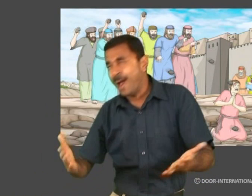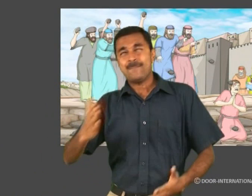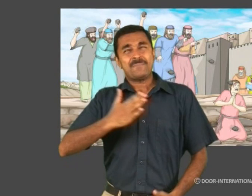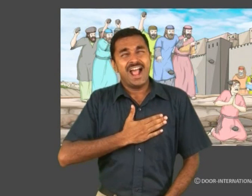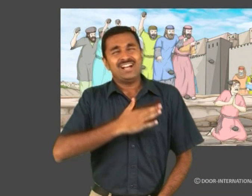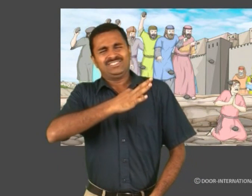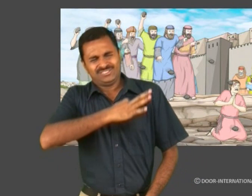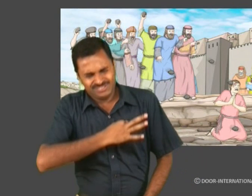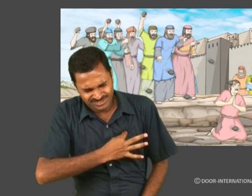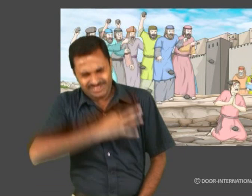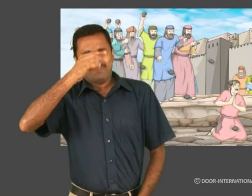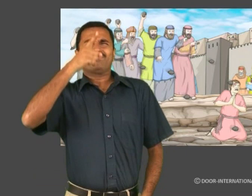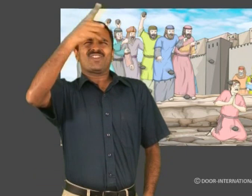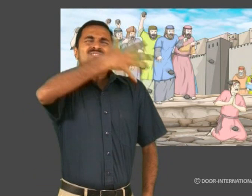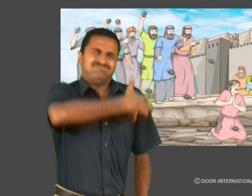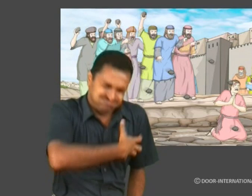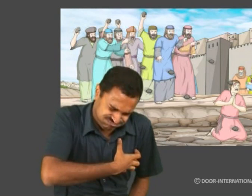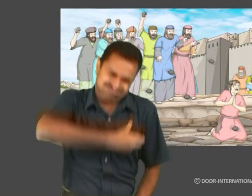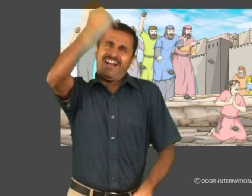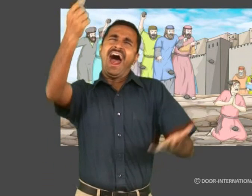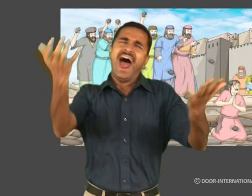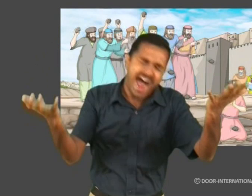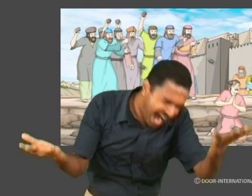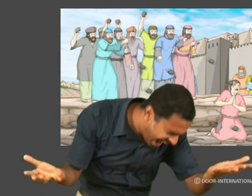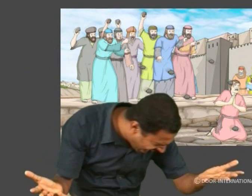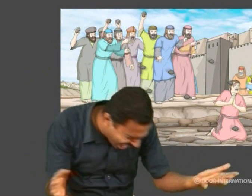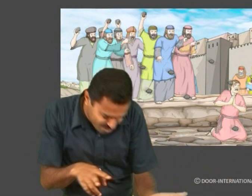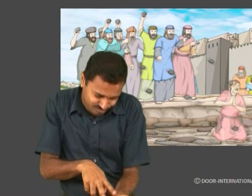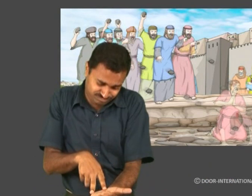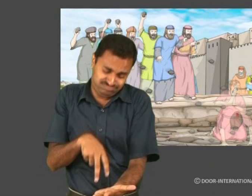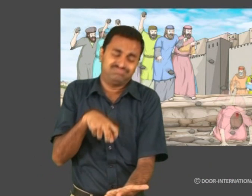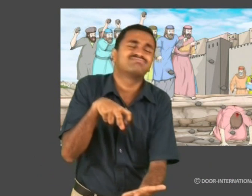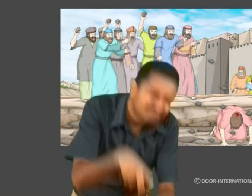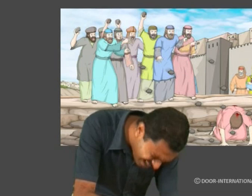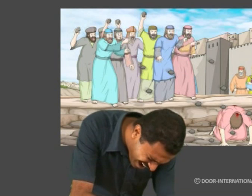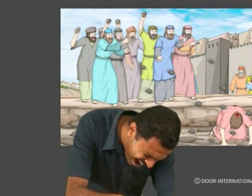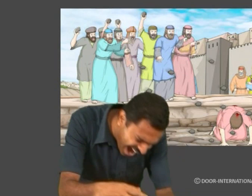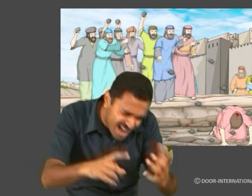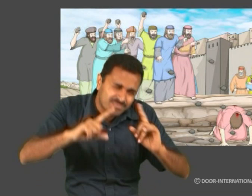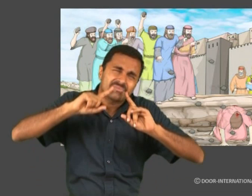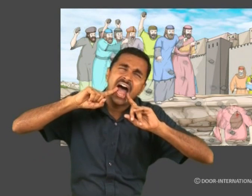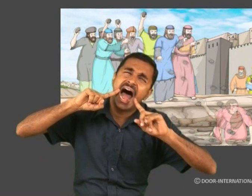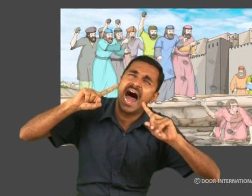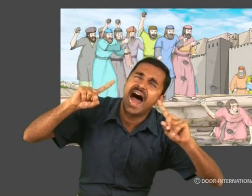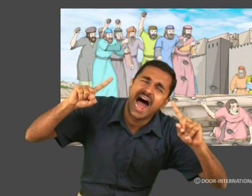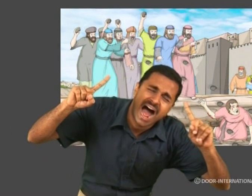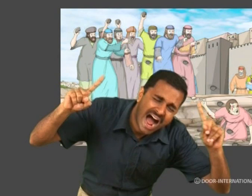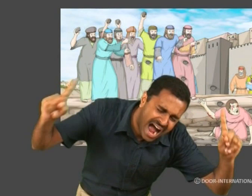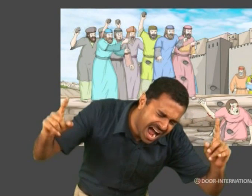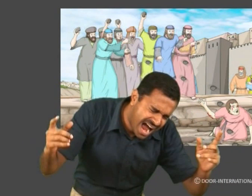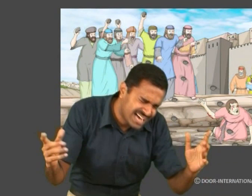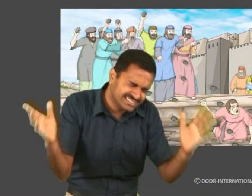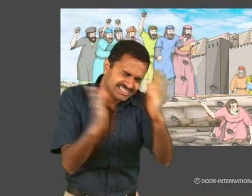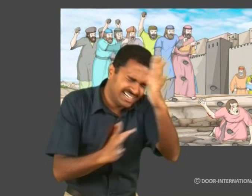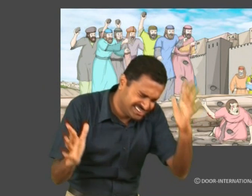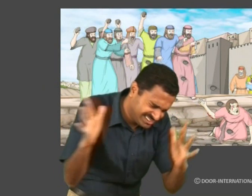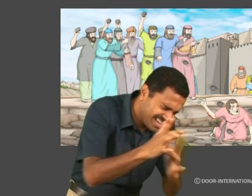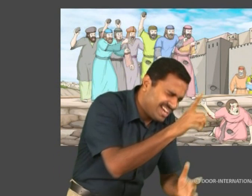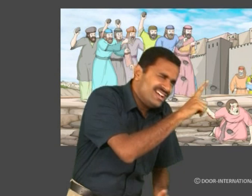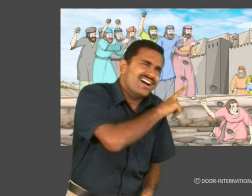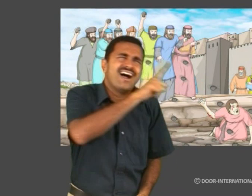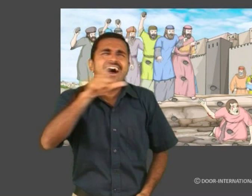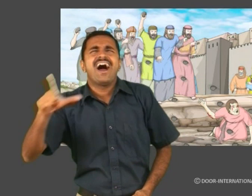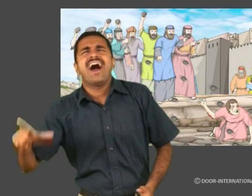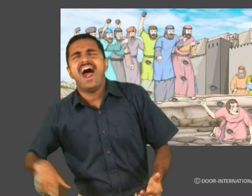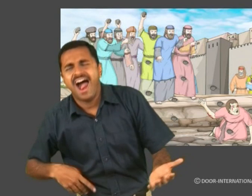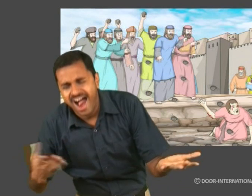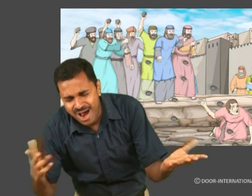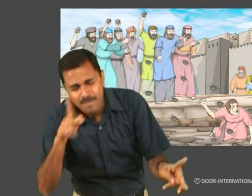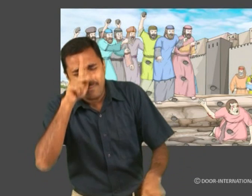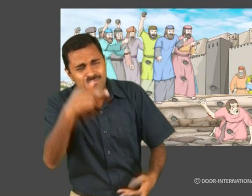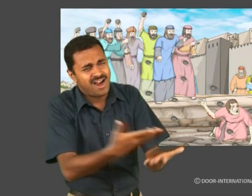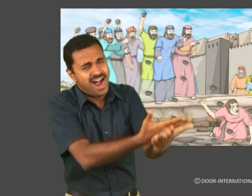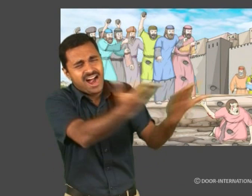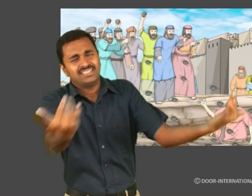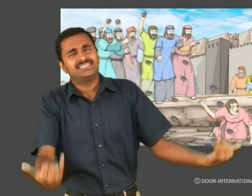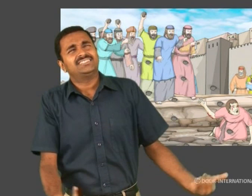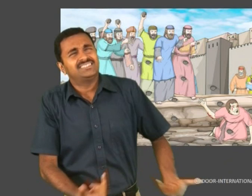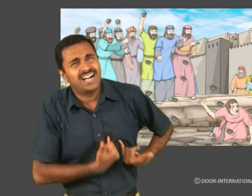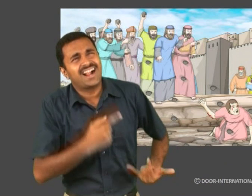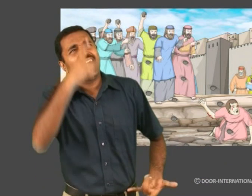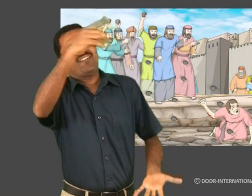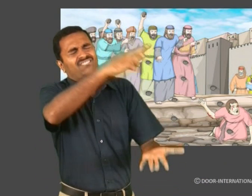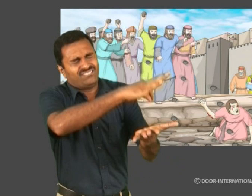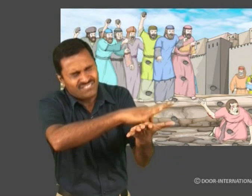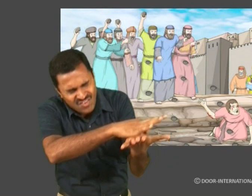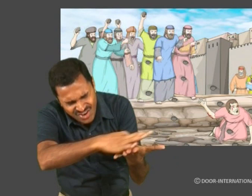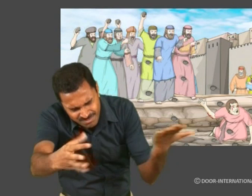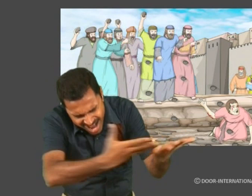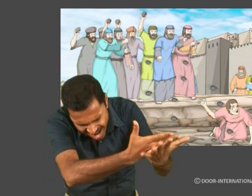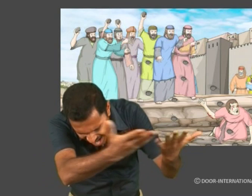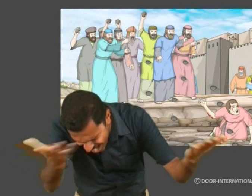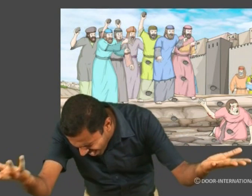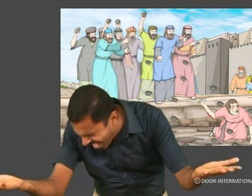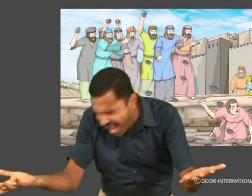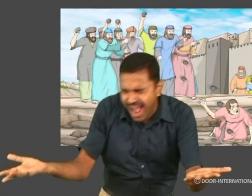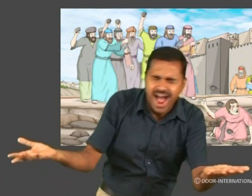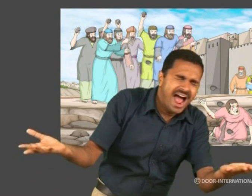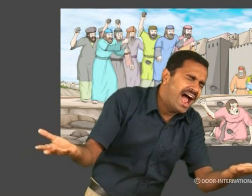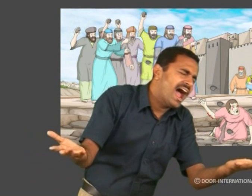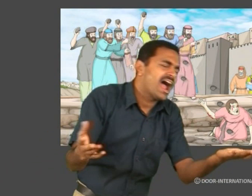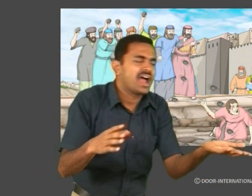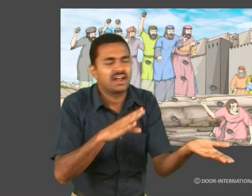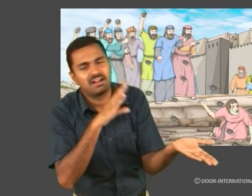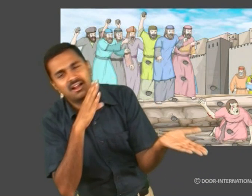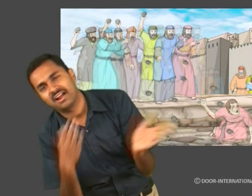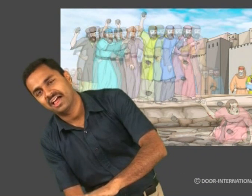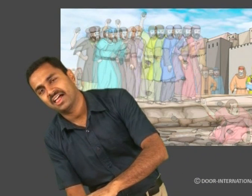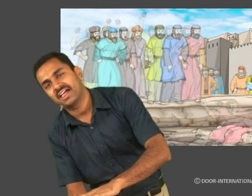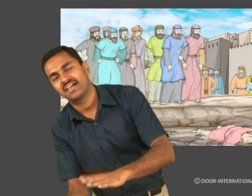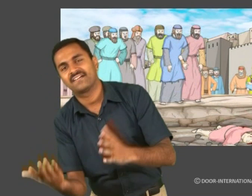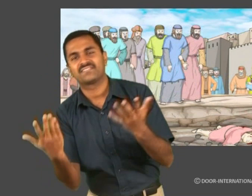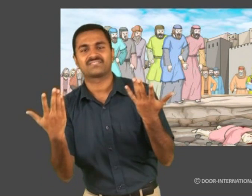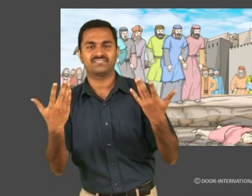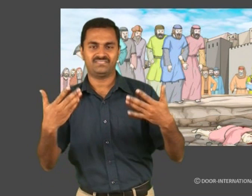Falling on his knees, he cried out in a loud voice, “Lord, do not hold this sin against them.”